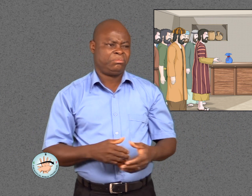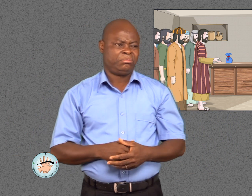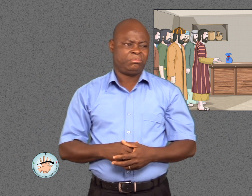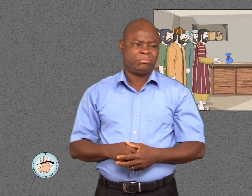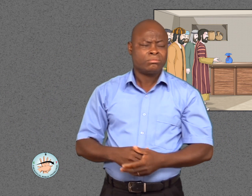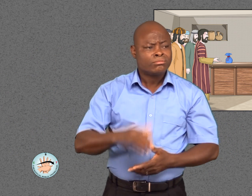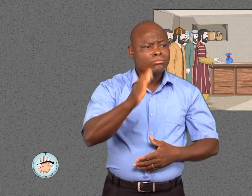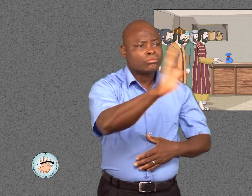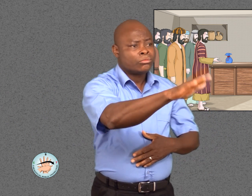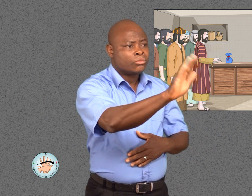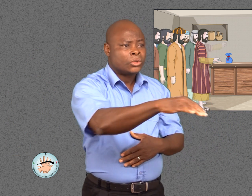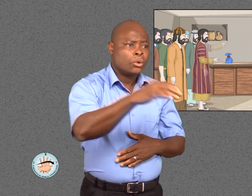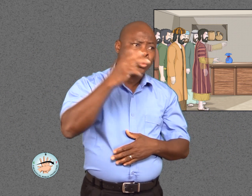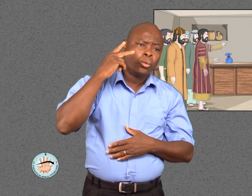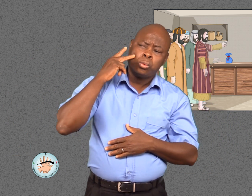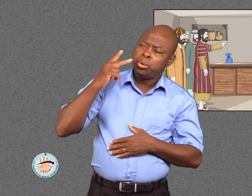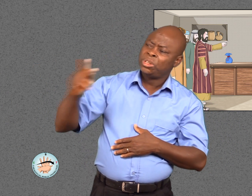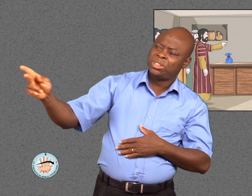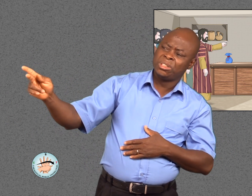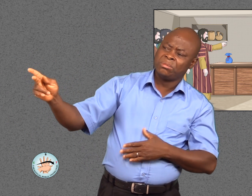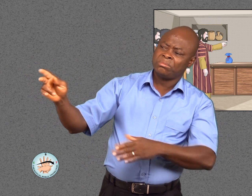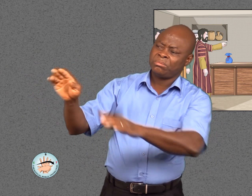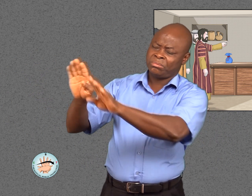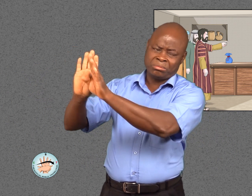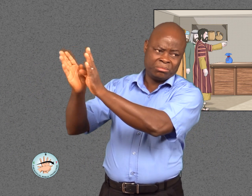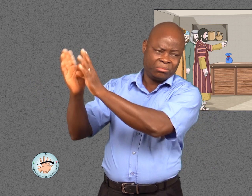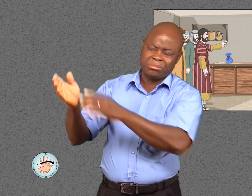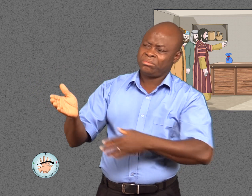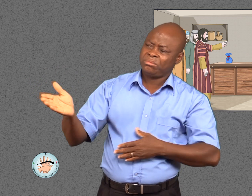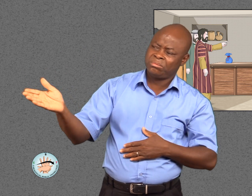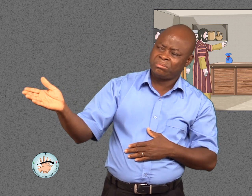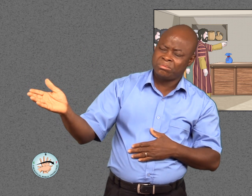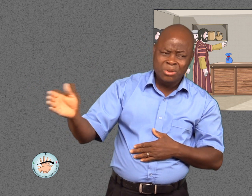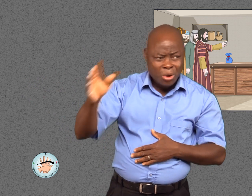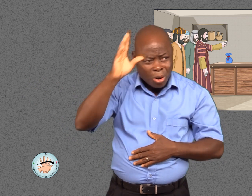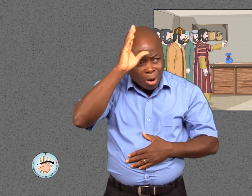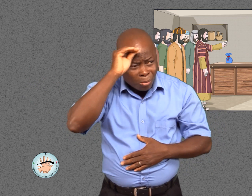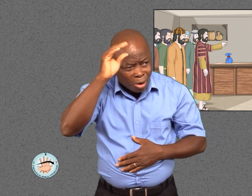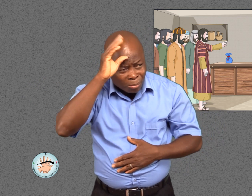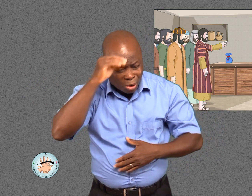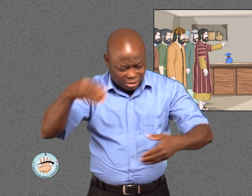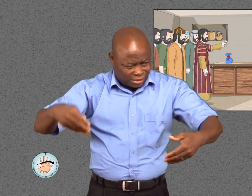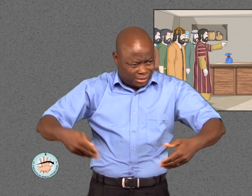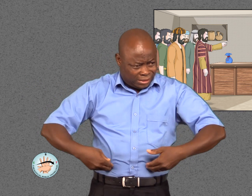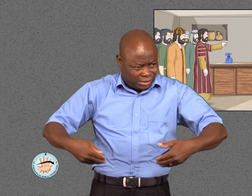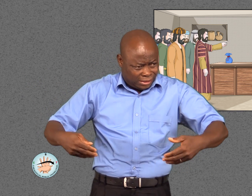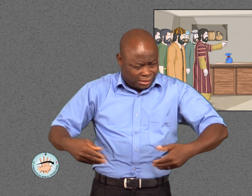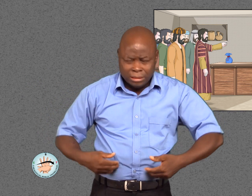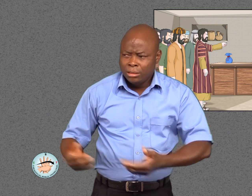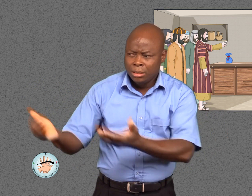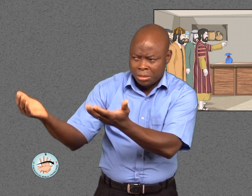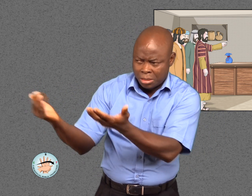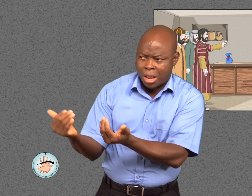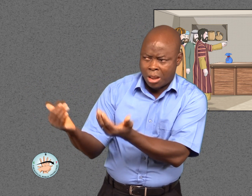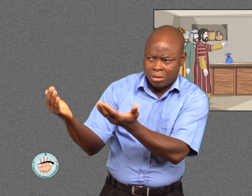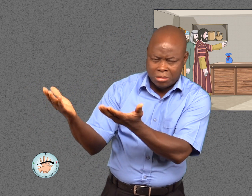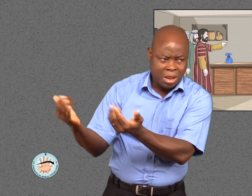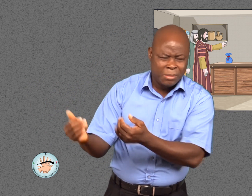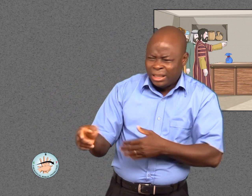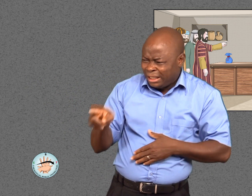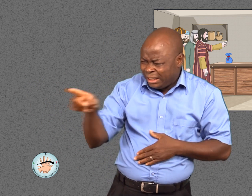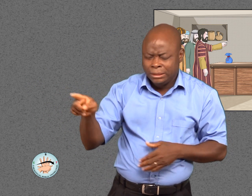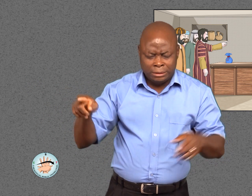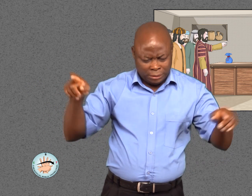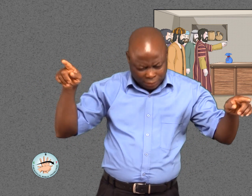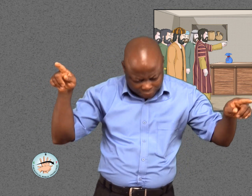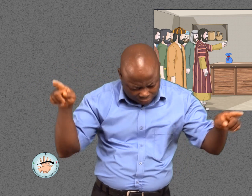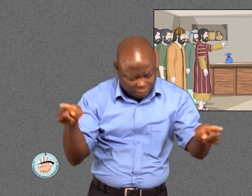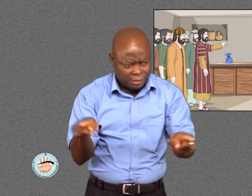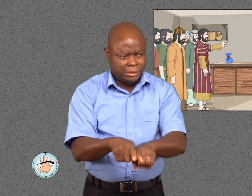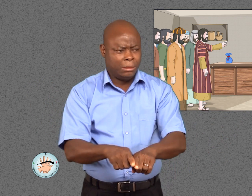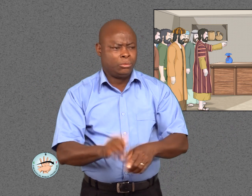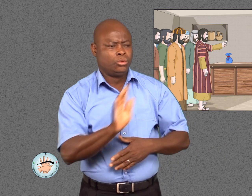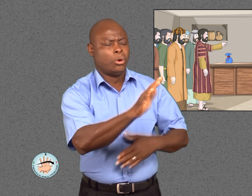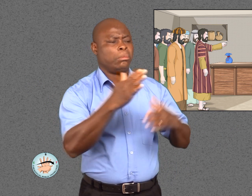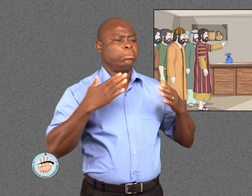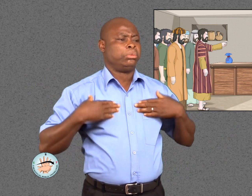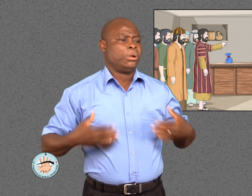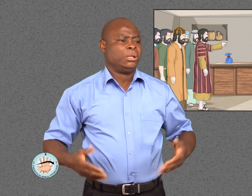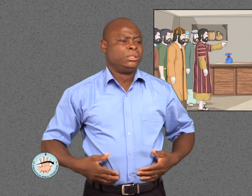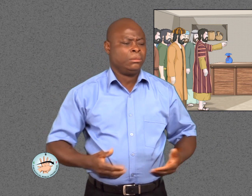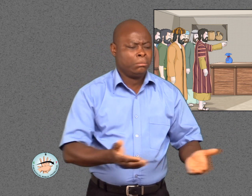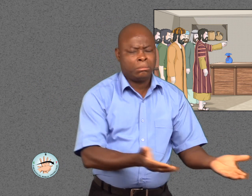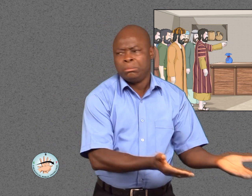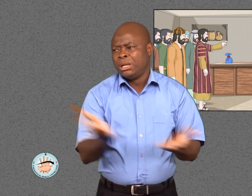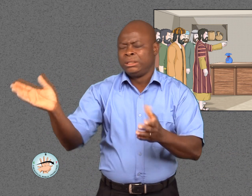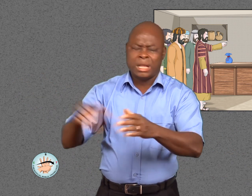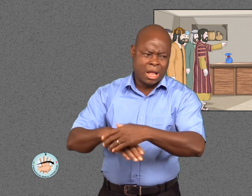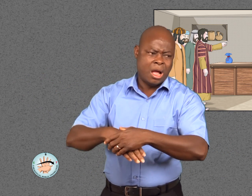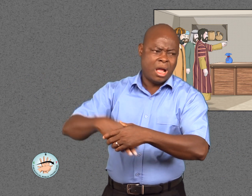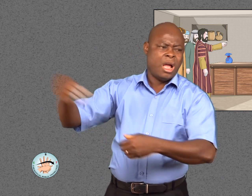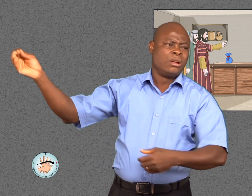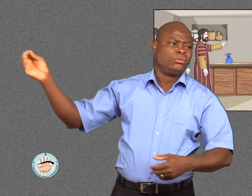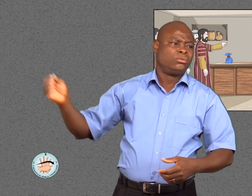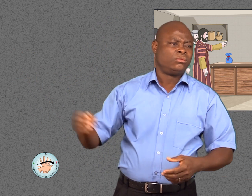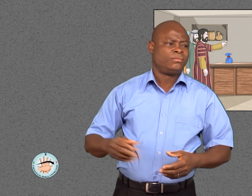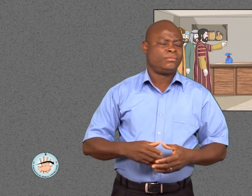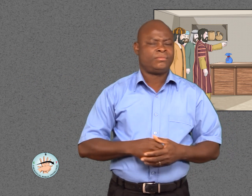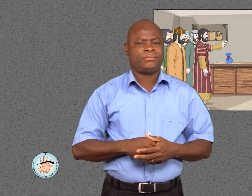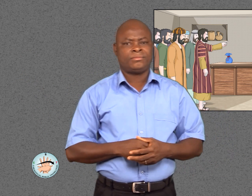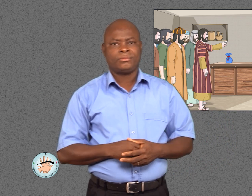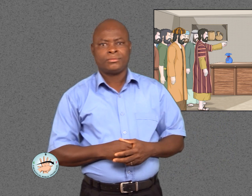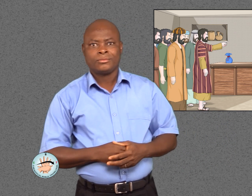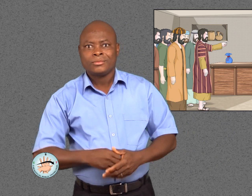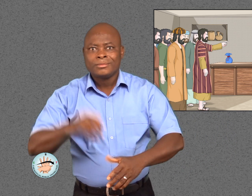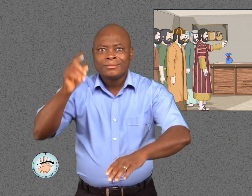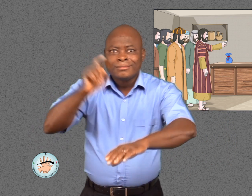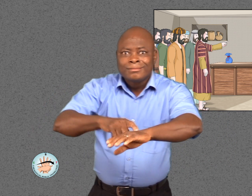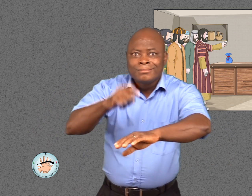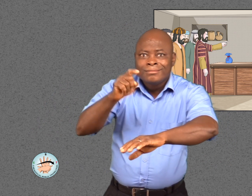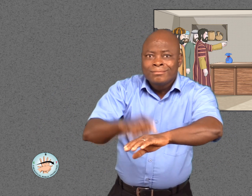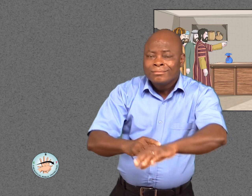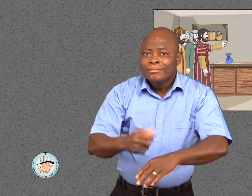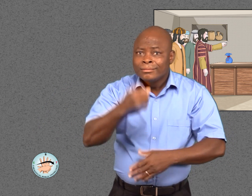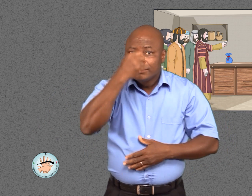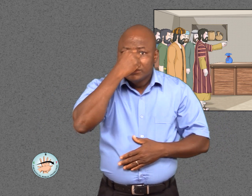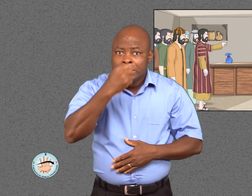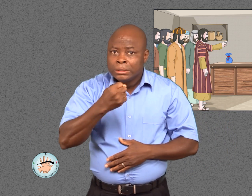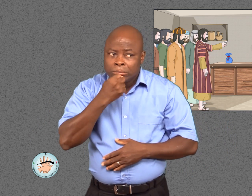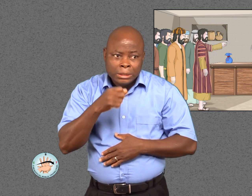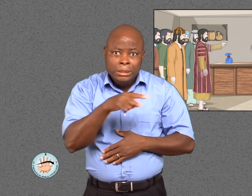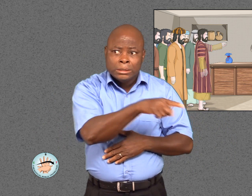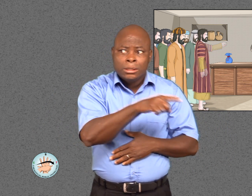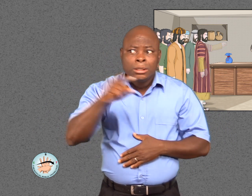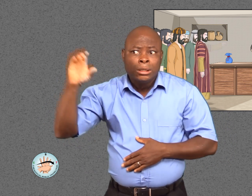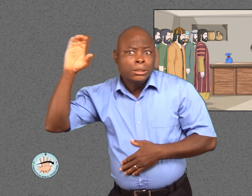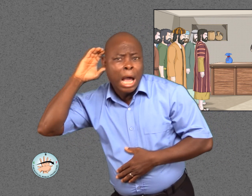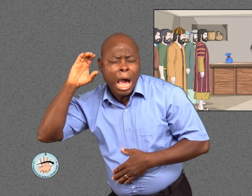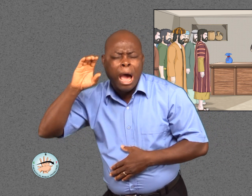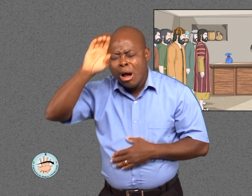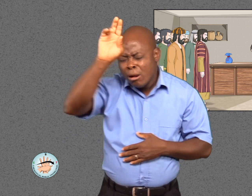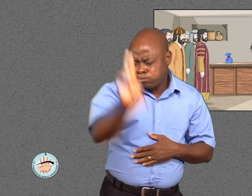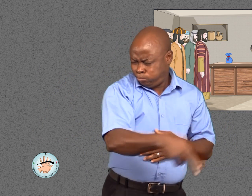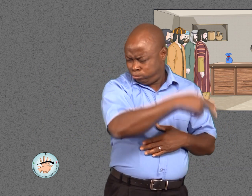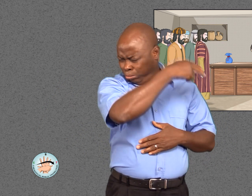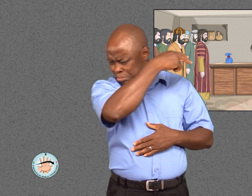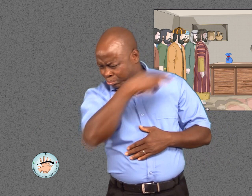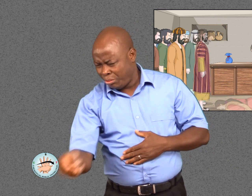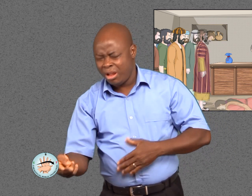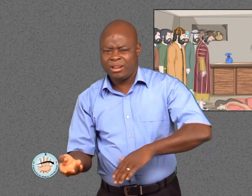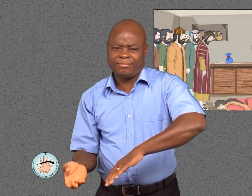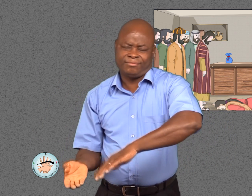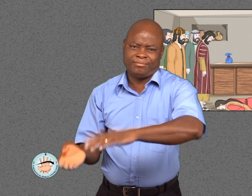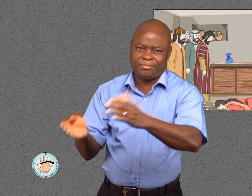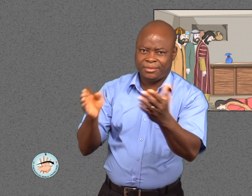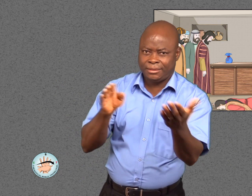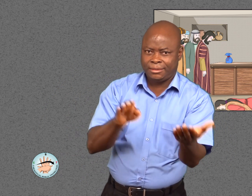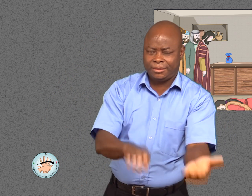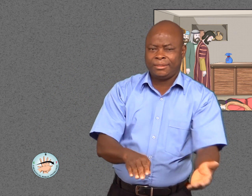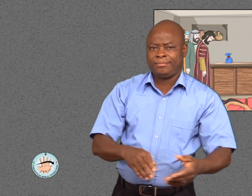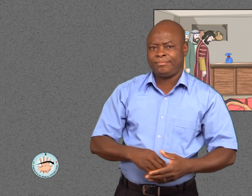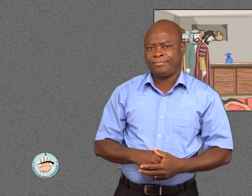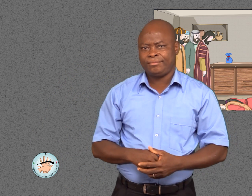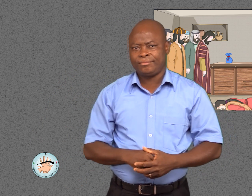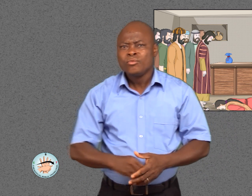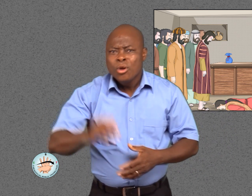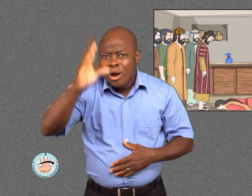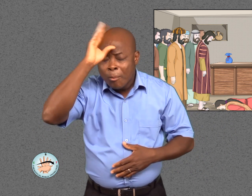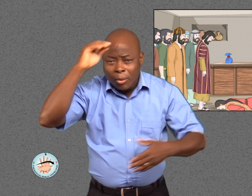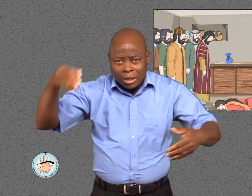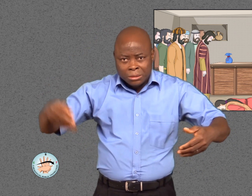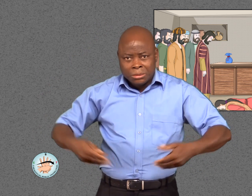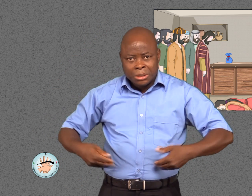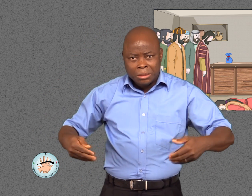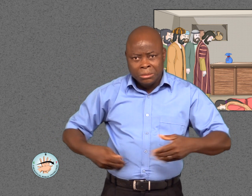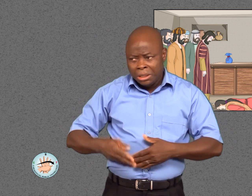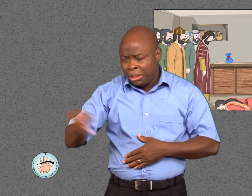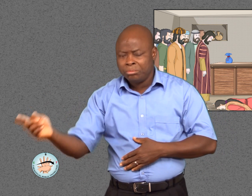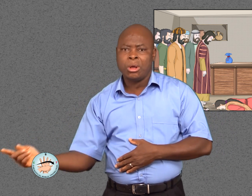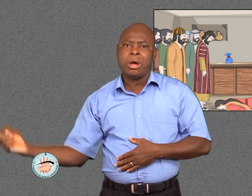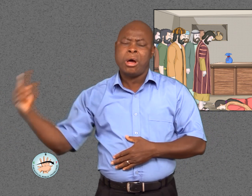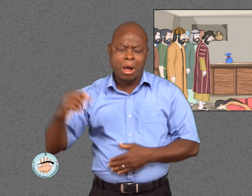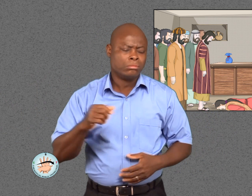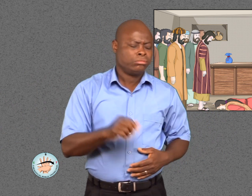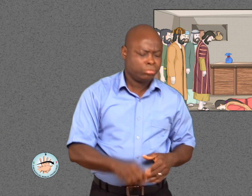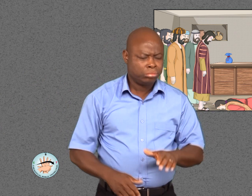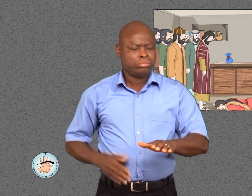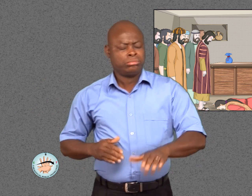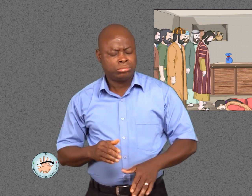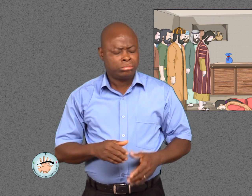“Look, the feet of the men who buried your husband are at the door, and they will carry you out also.” At that instant she fell down at his feet and died.